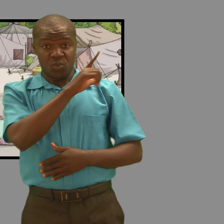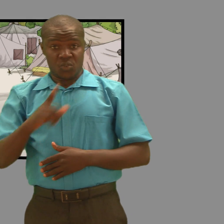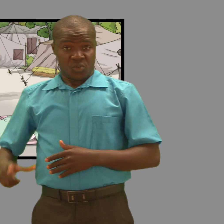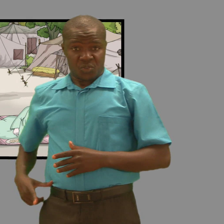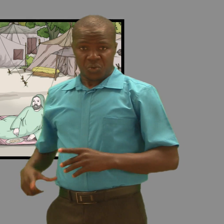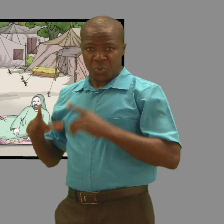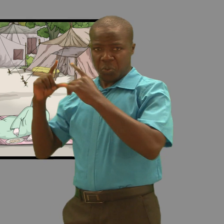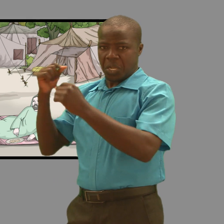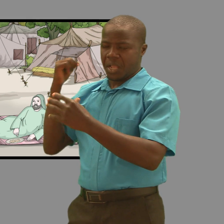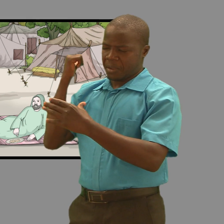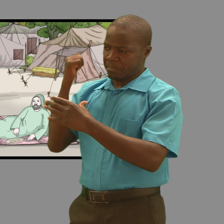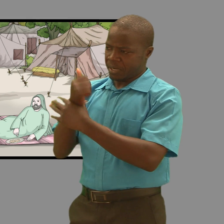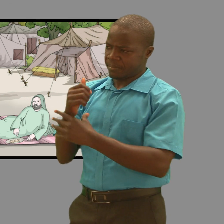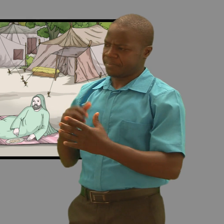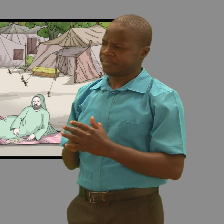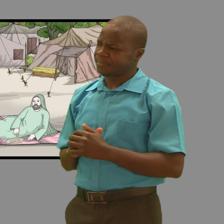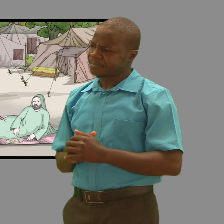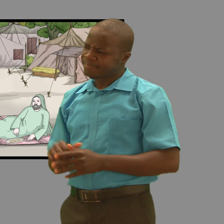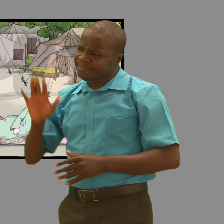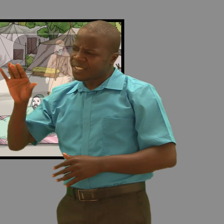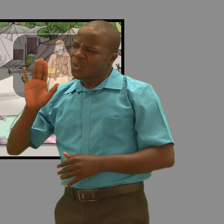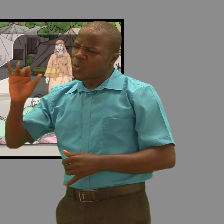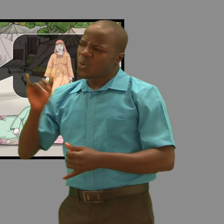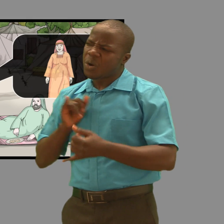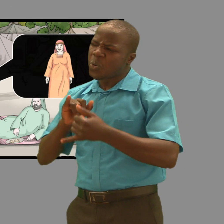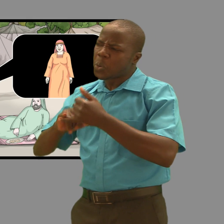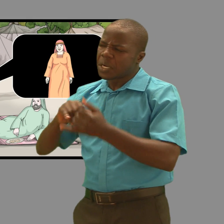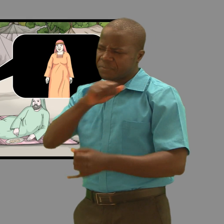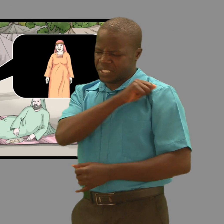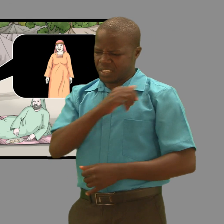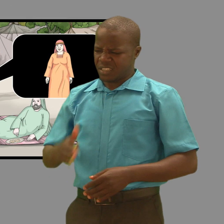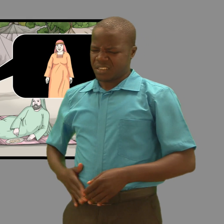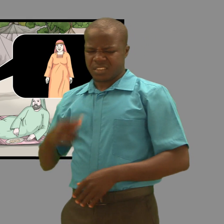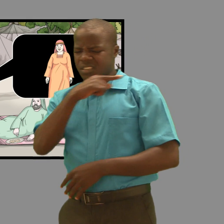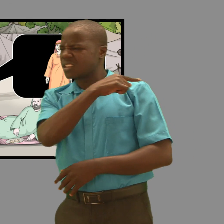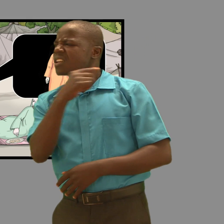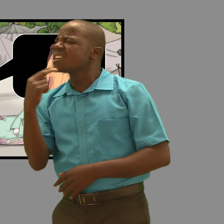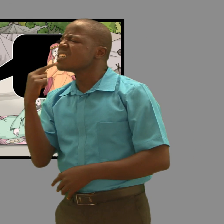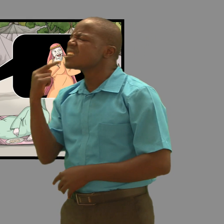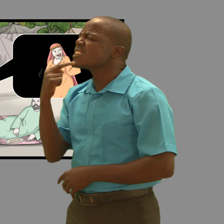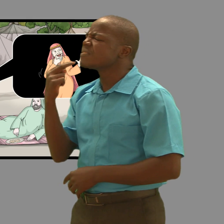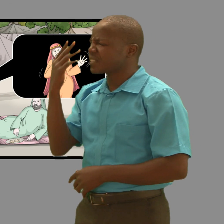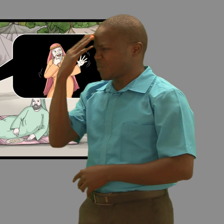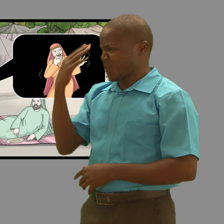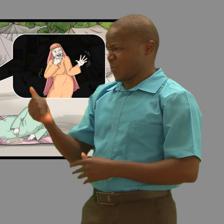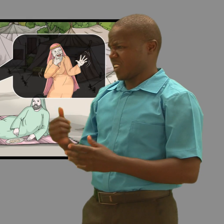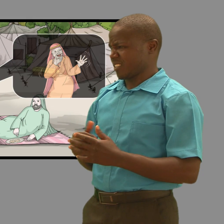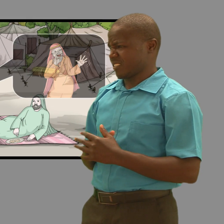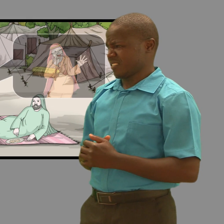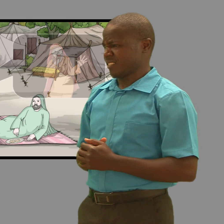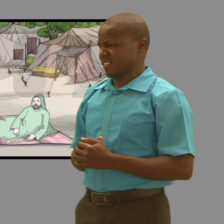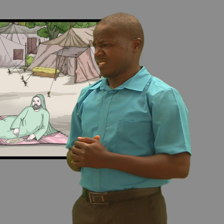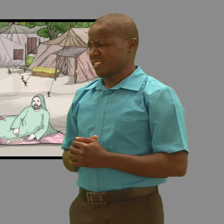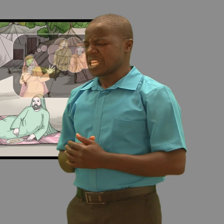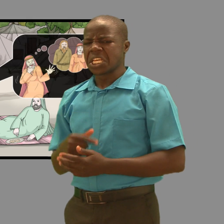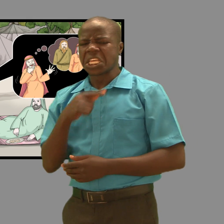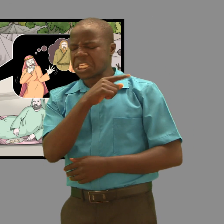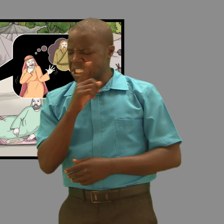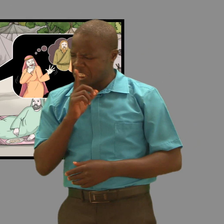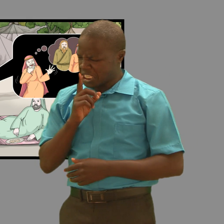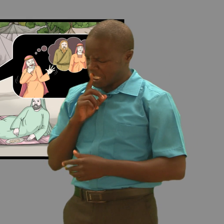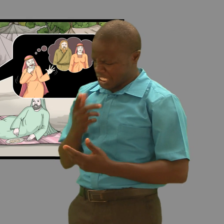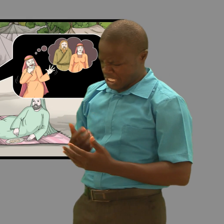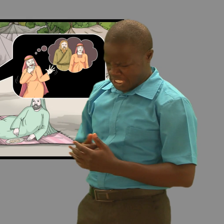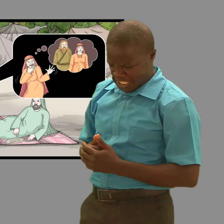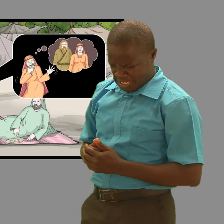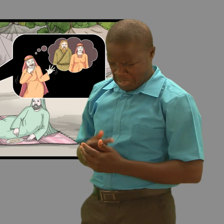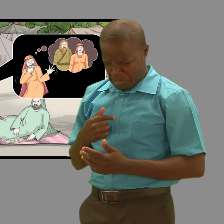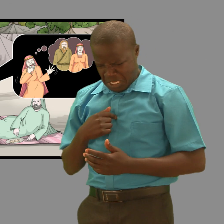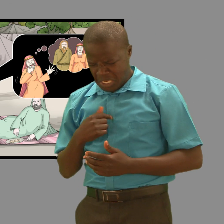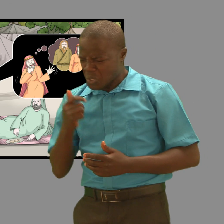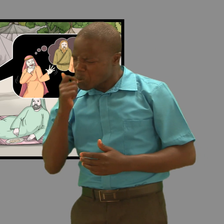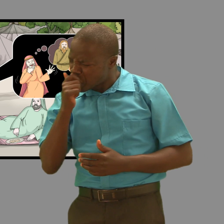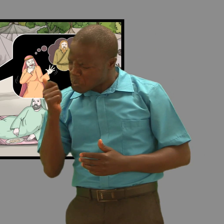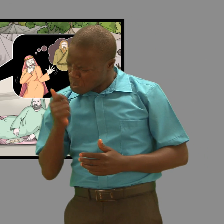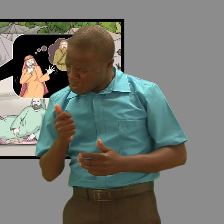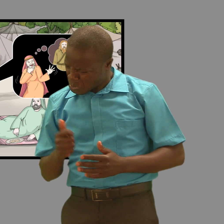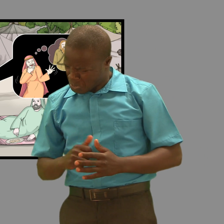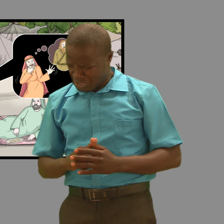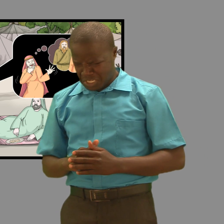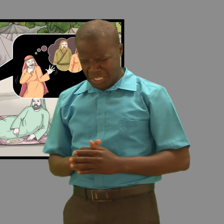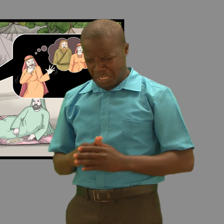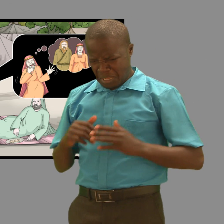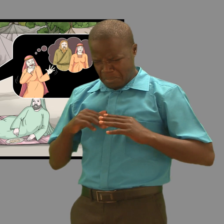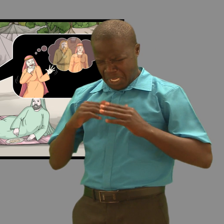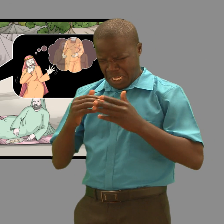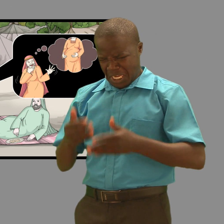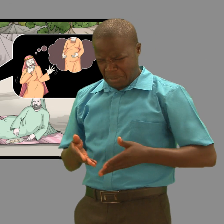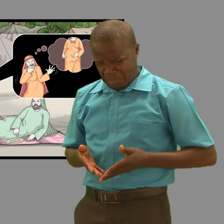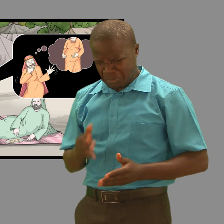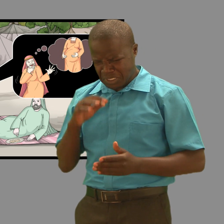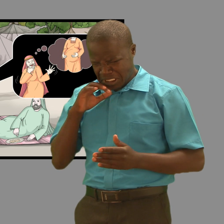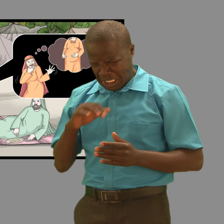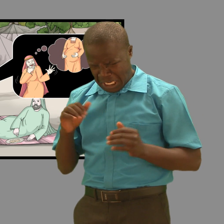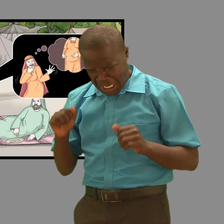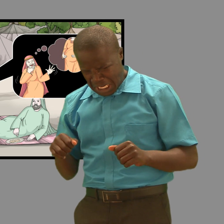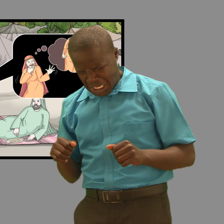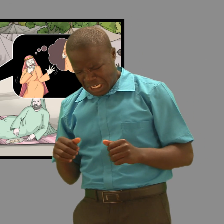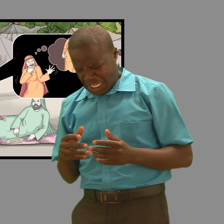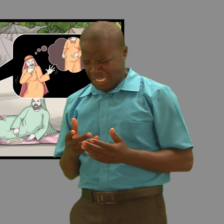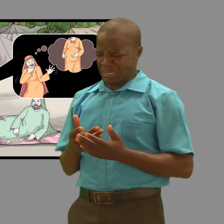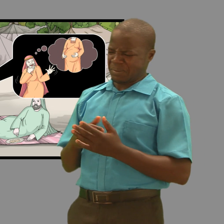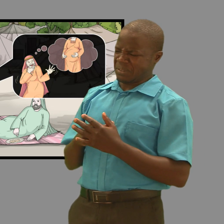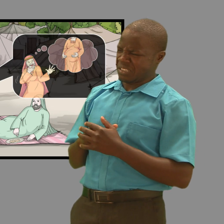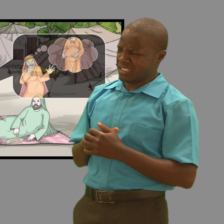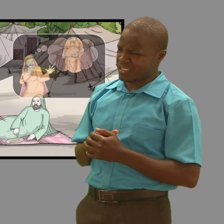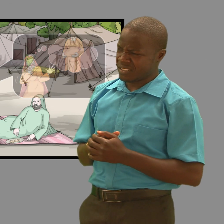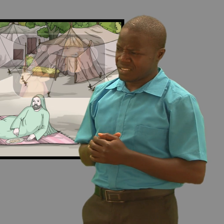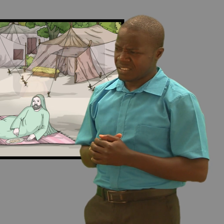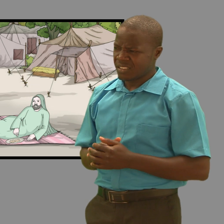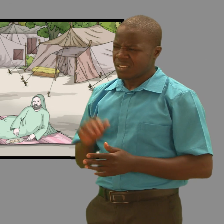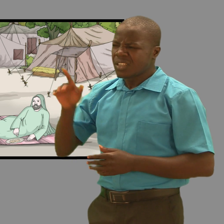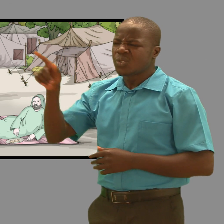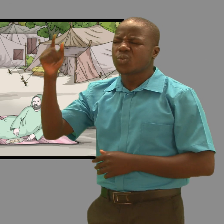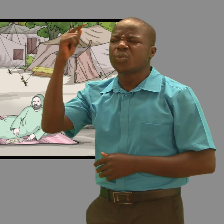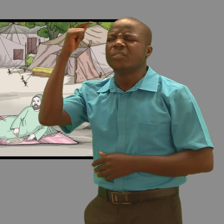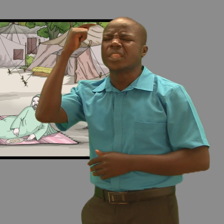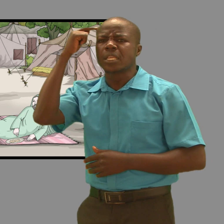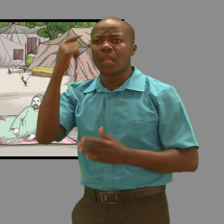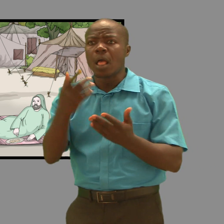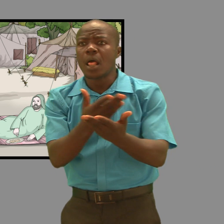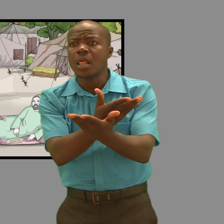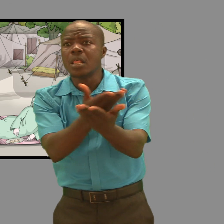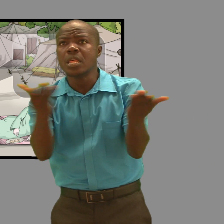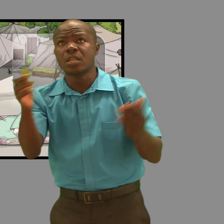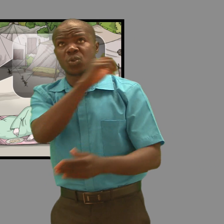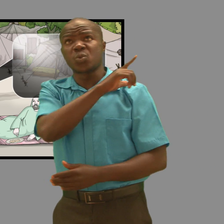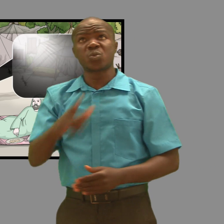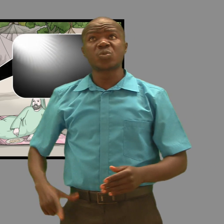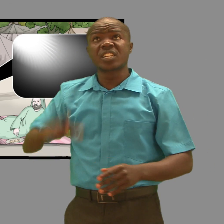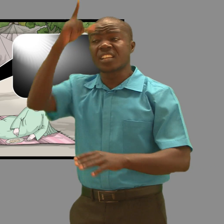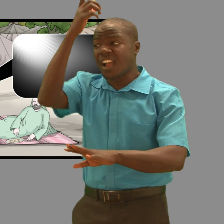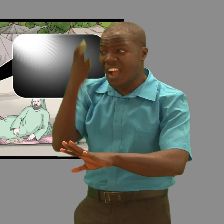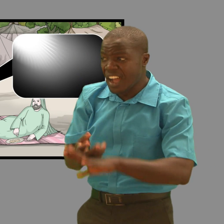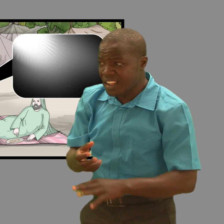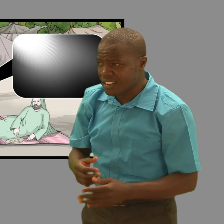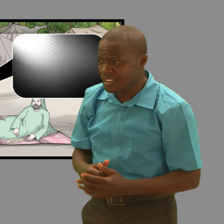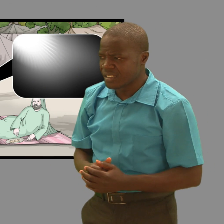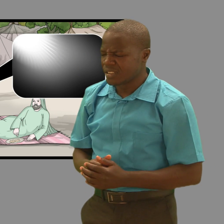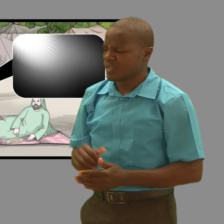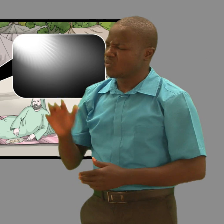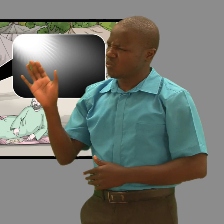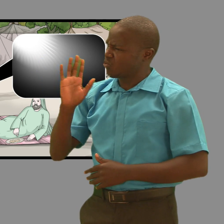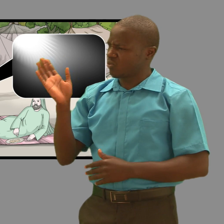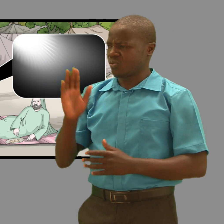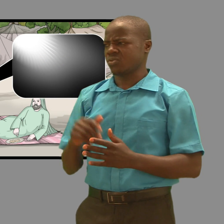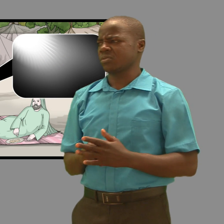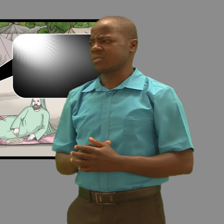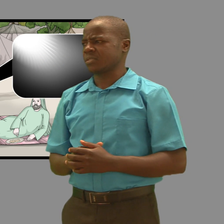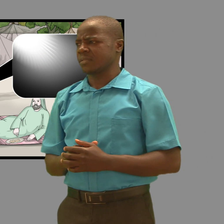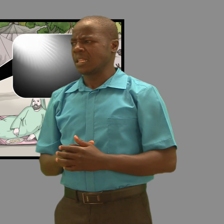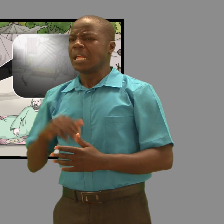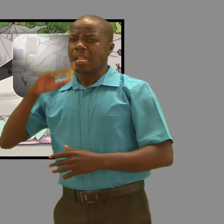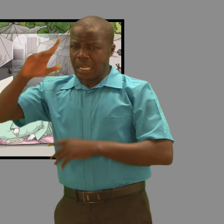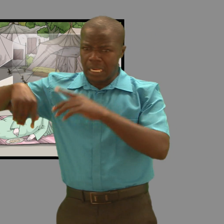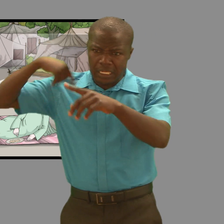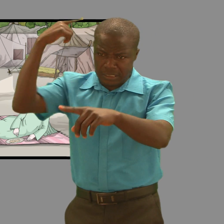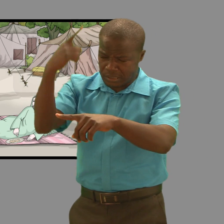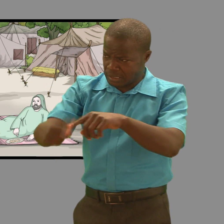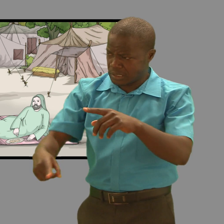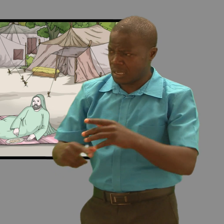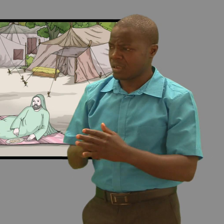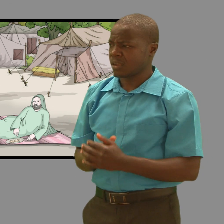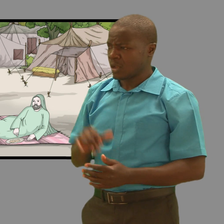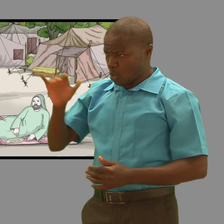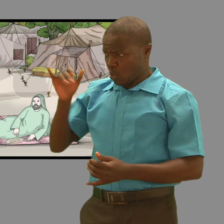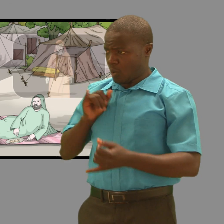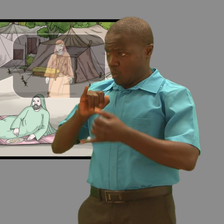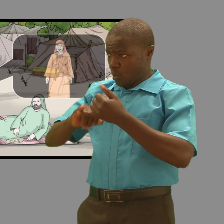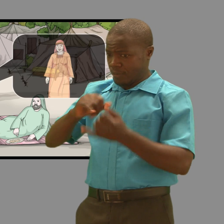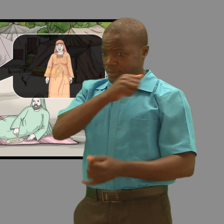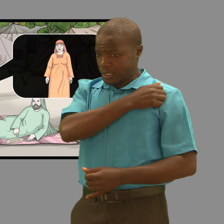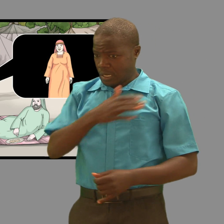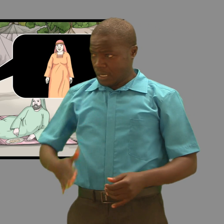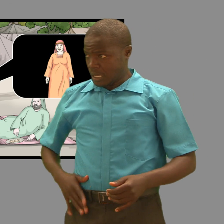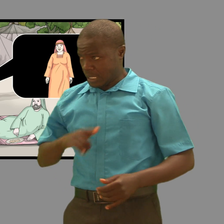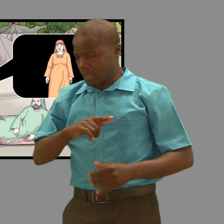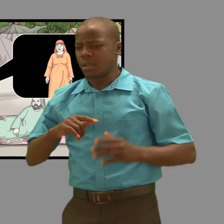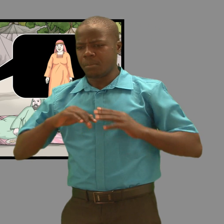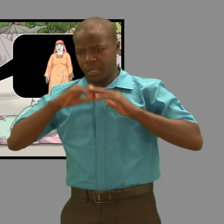And the LORD asked Abraham, “Why did Sarah laugh and say, ‘Can I really bear a child when I am old?’ Is anything too difficult for the LORD?